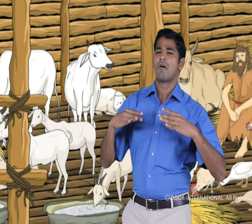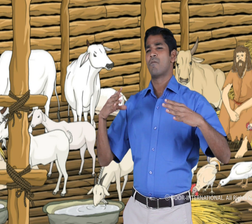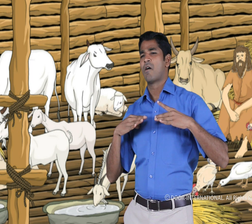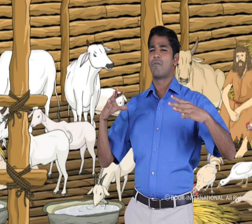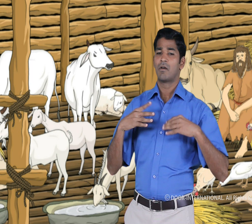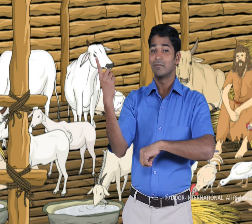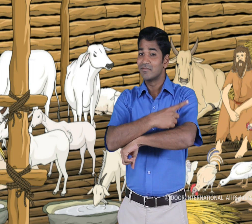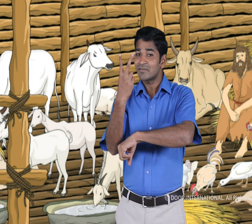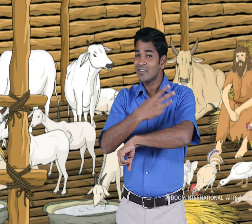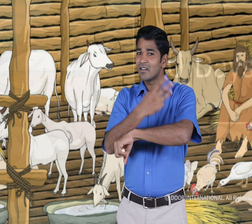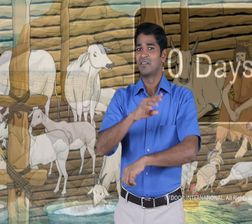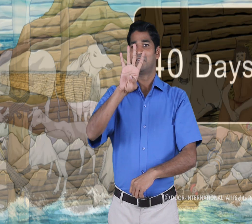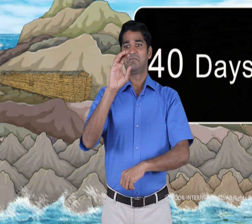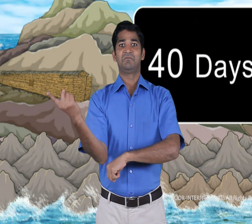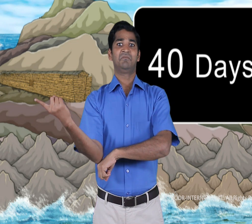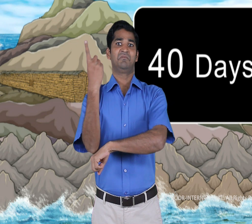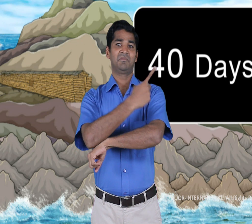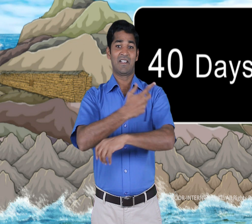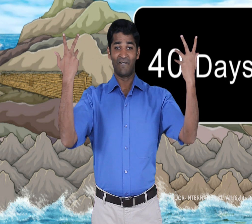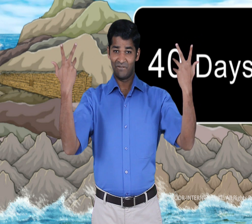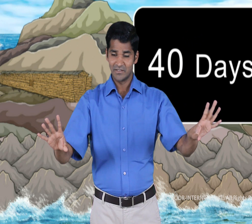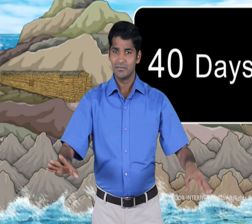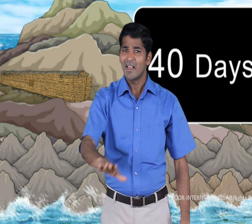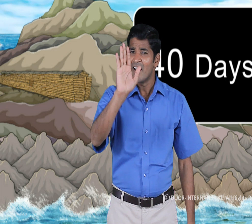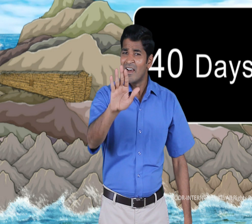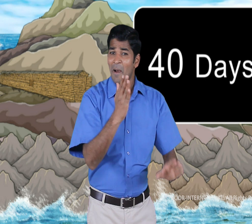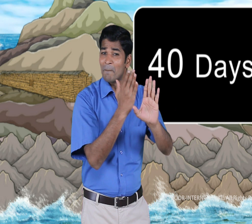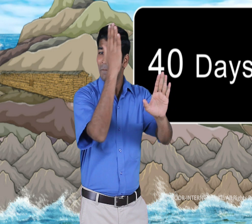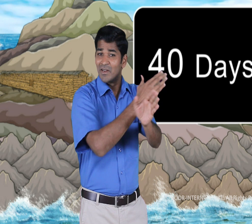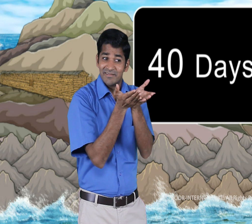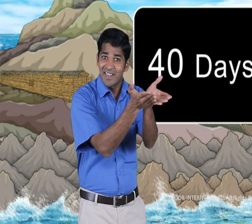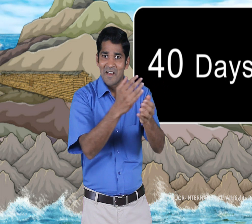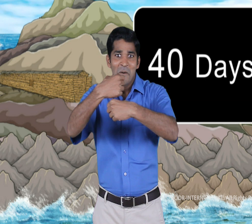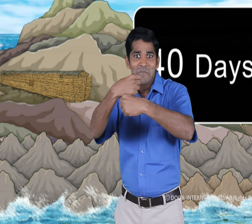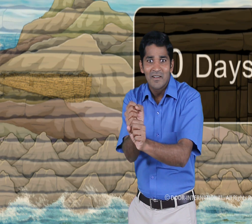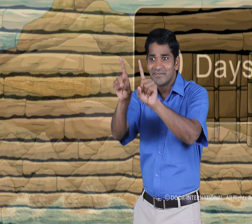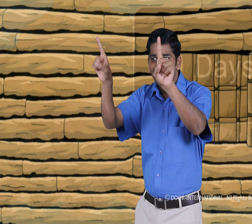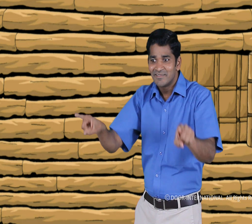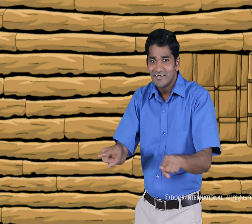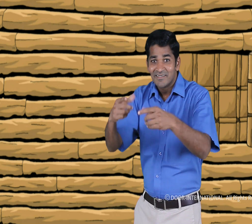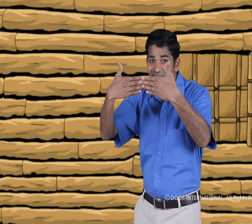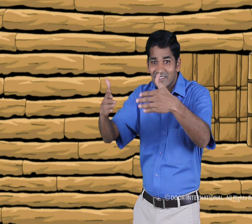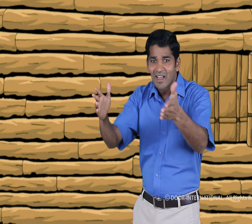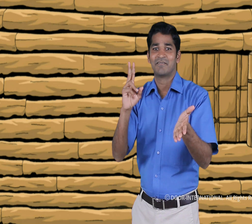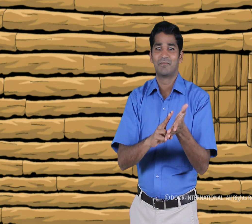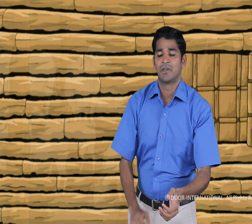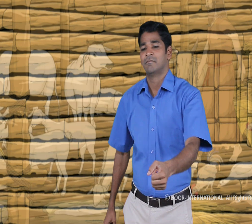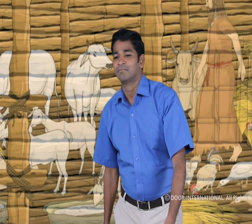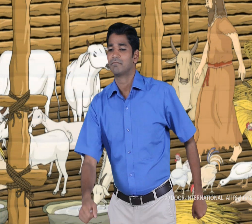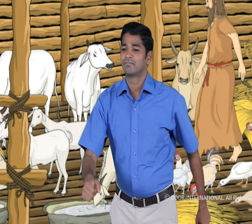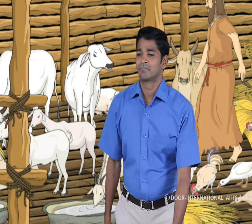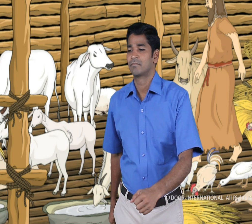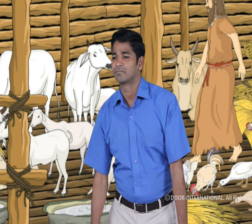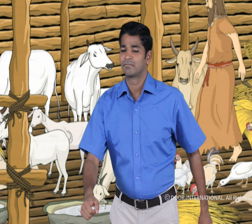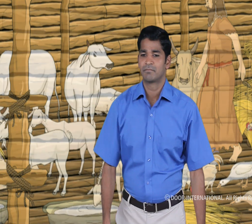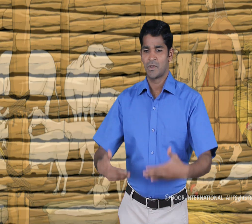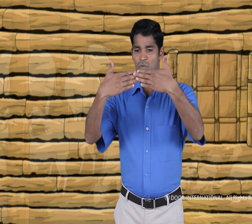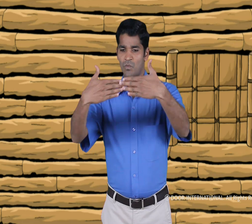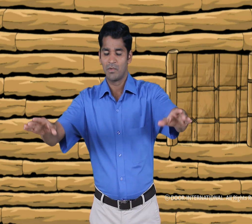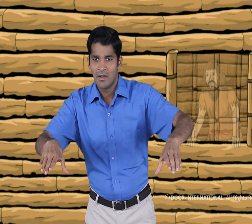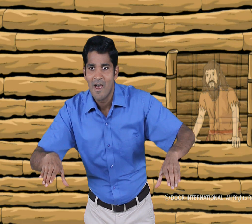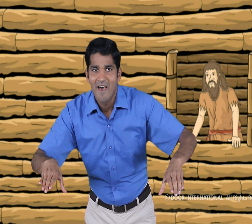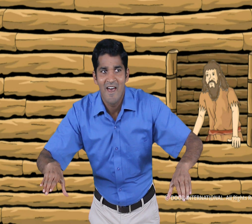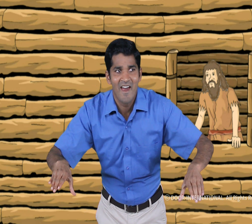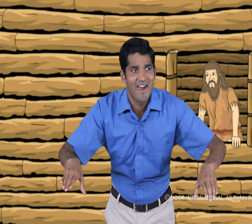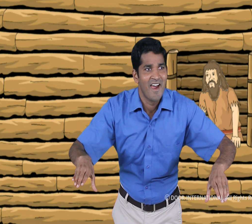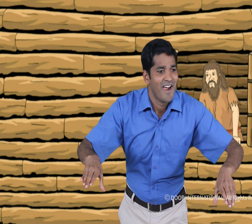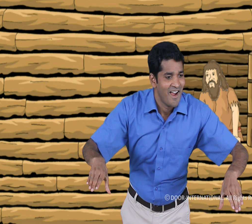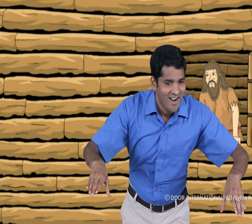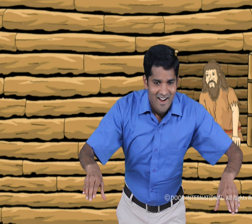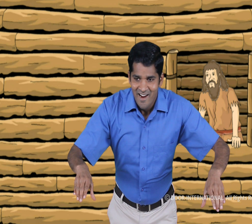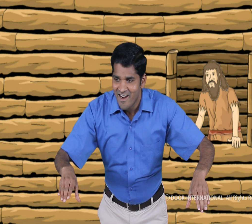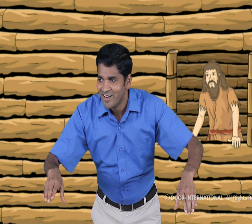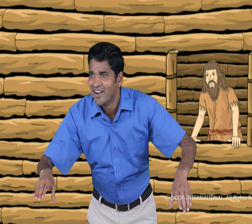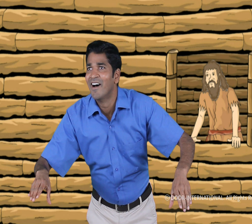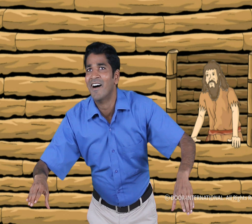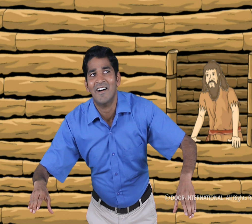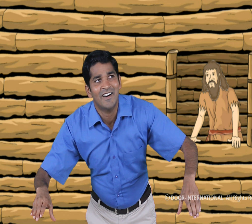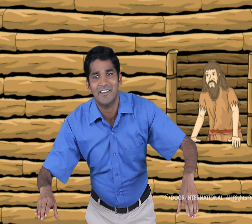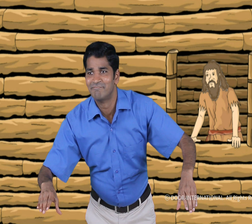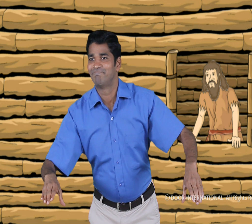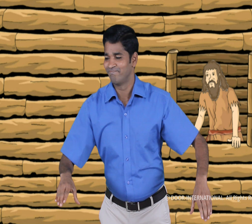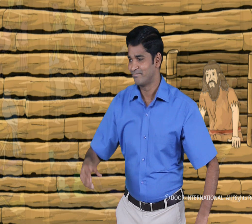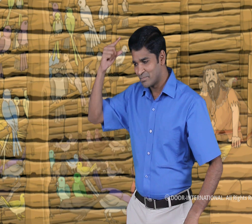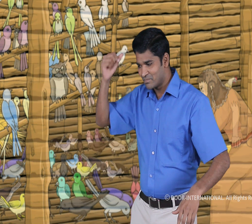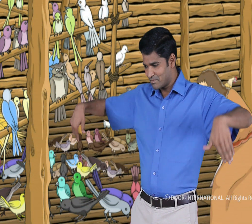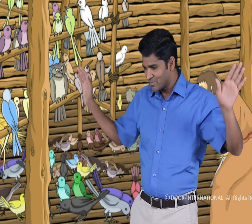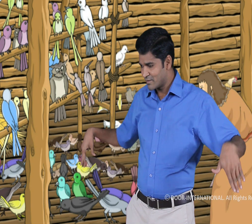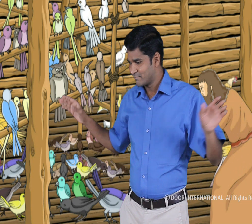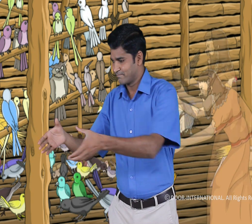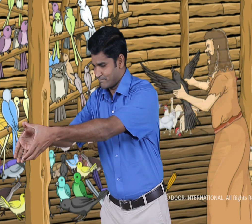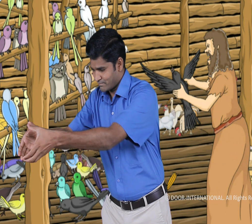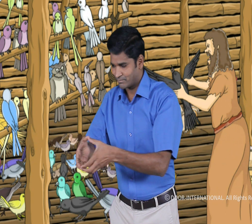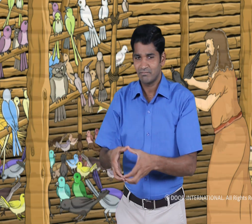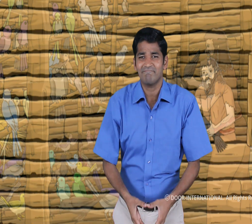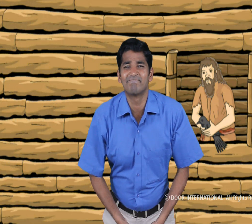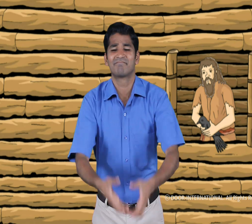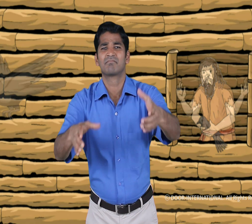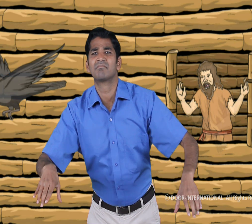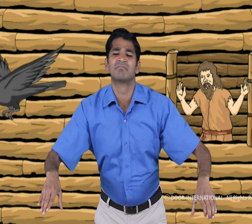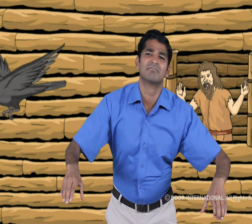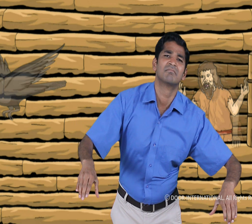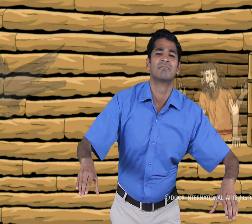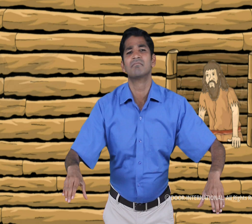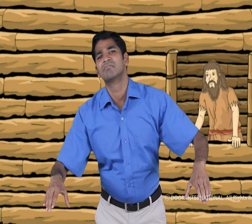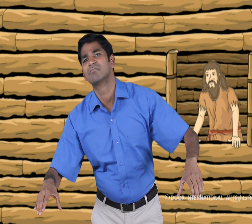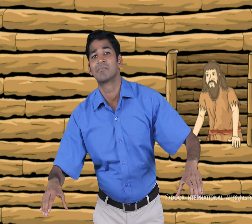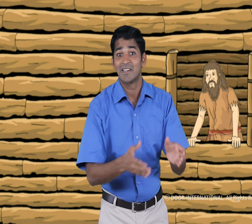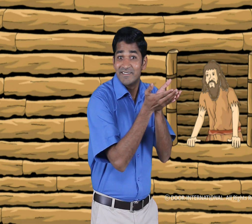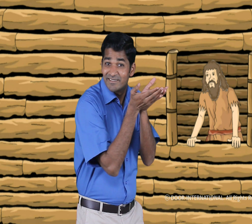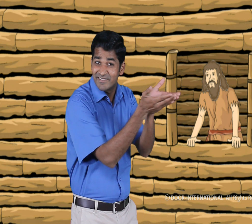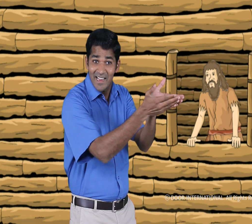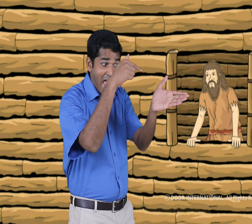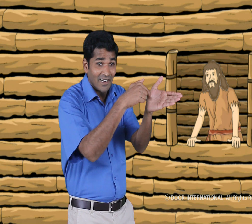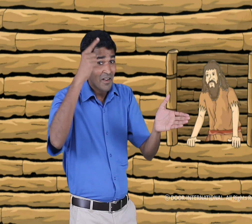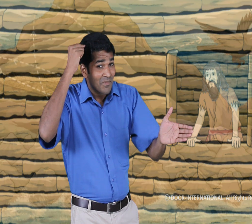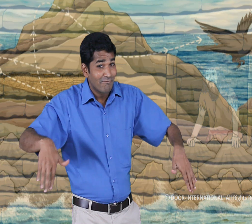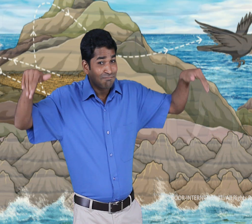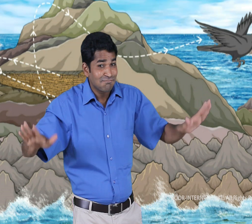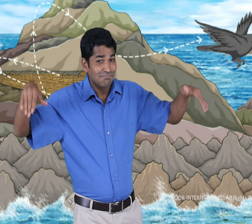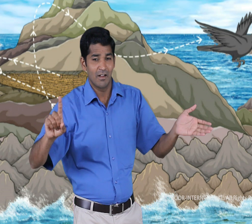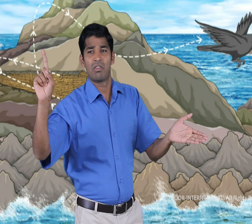After forty days Noah opened the window he had made in the ark and sent out a raven.